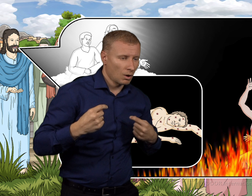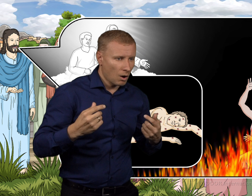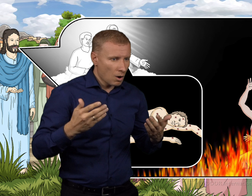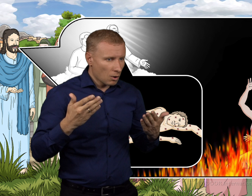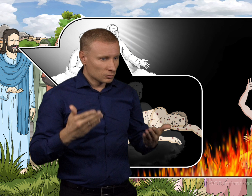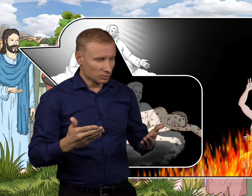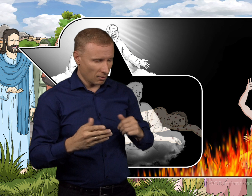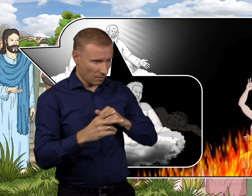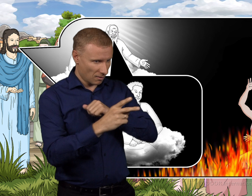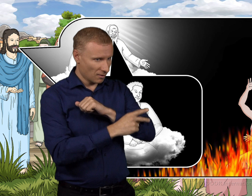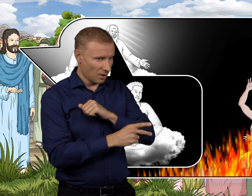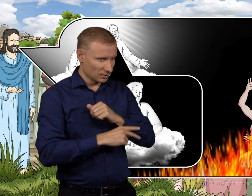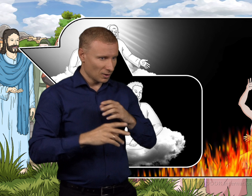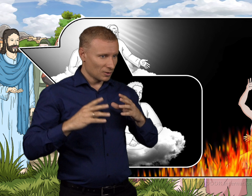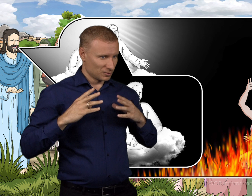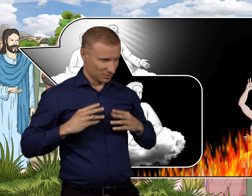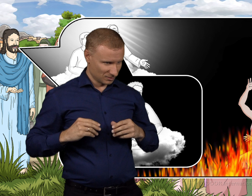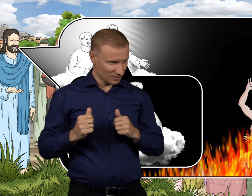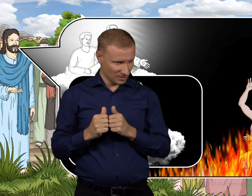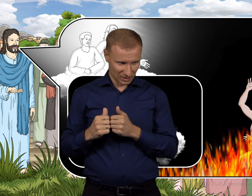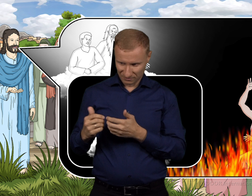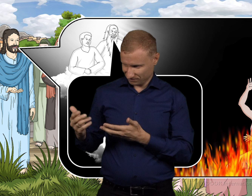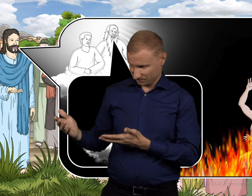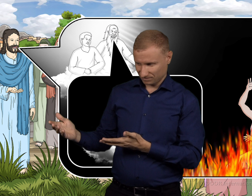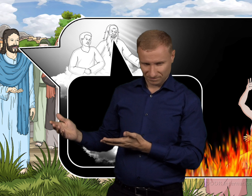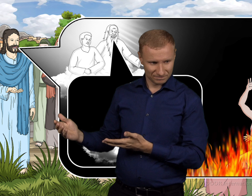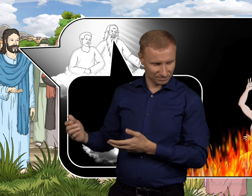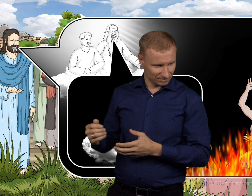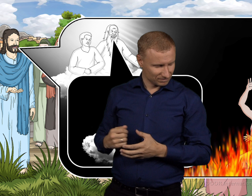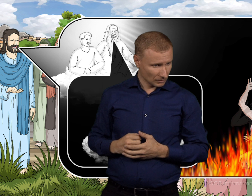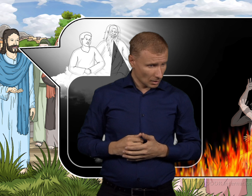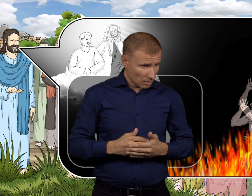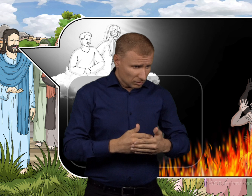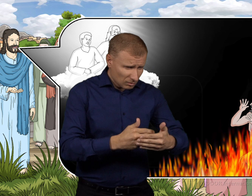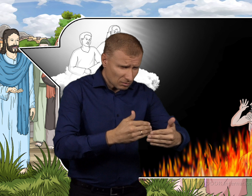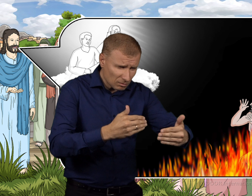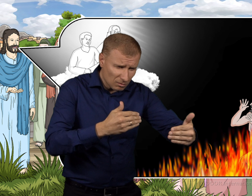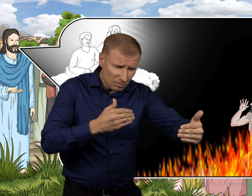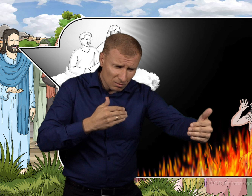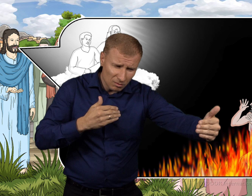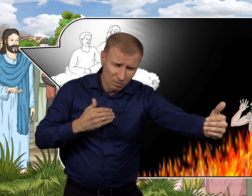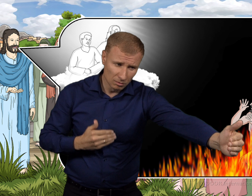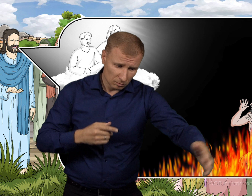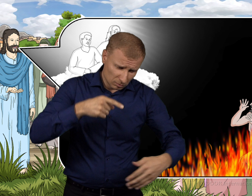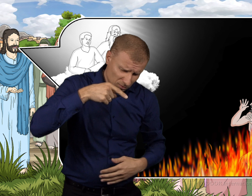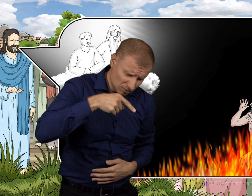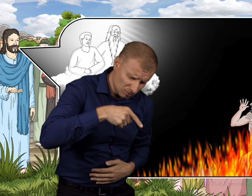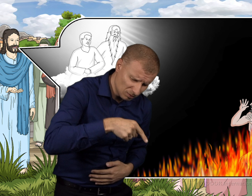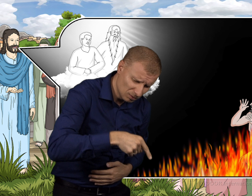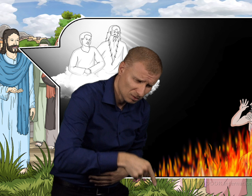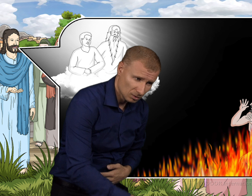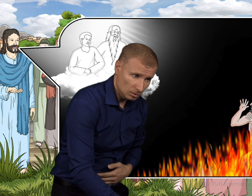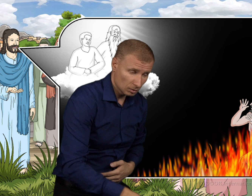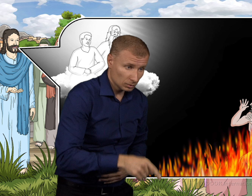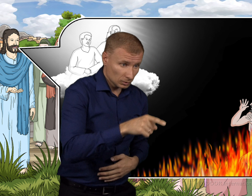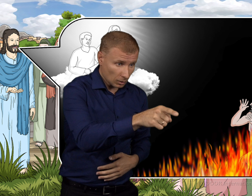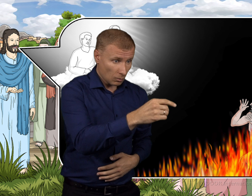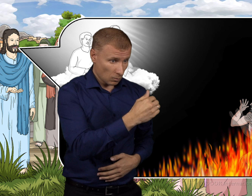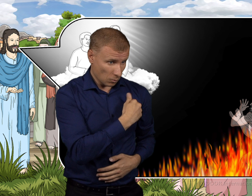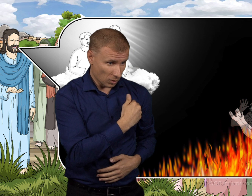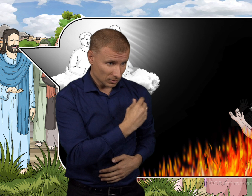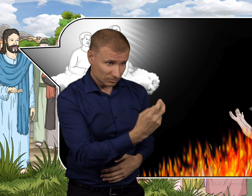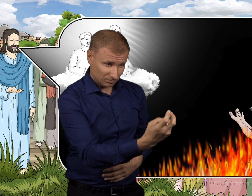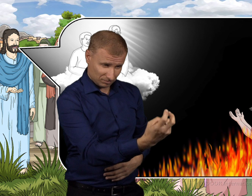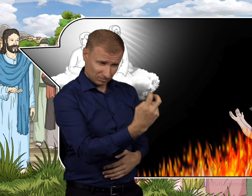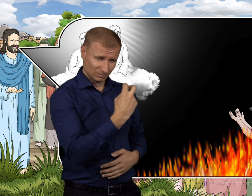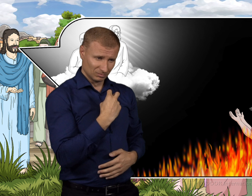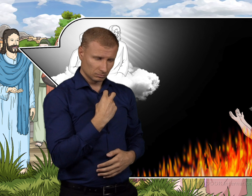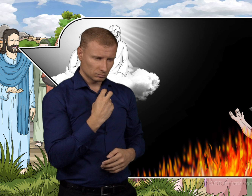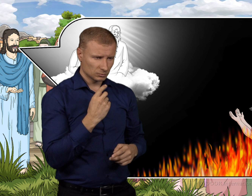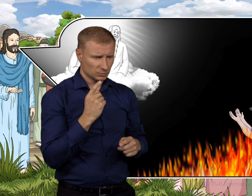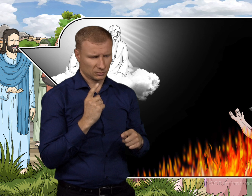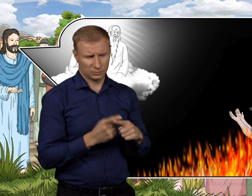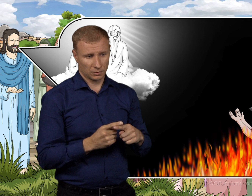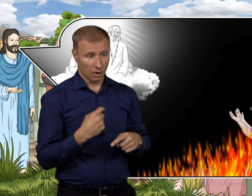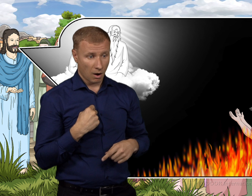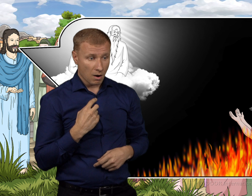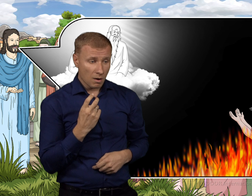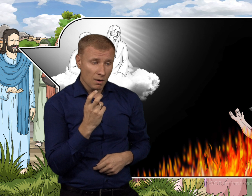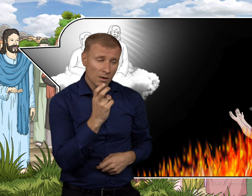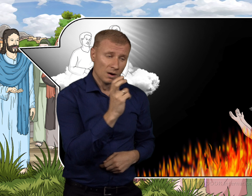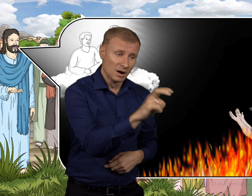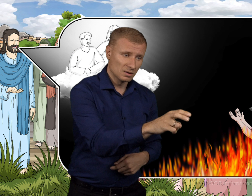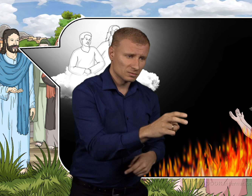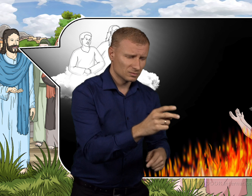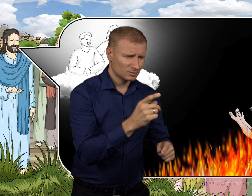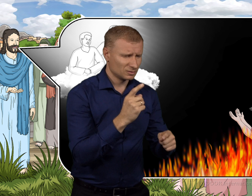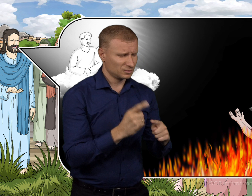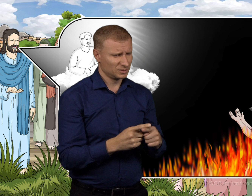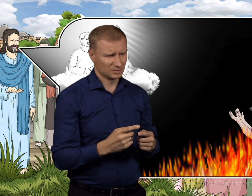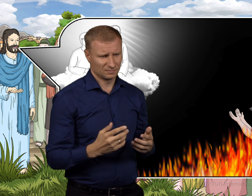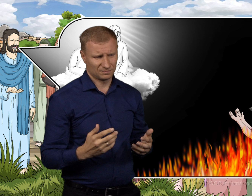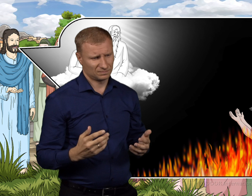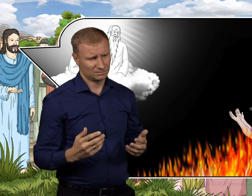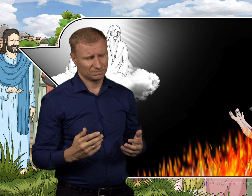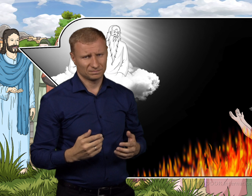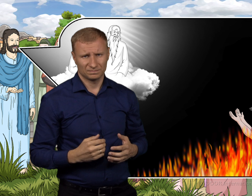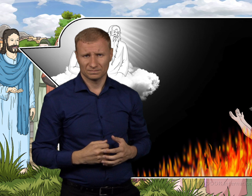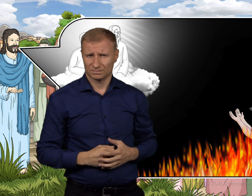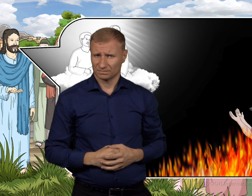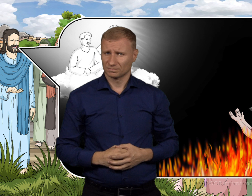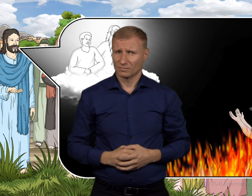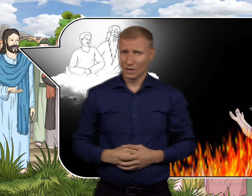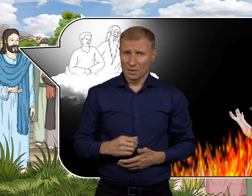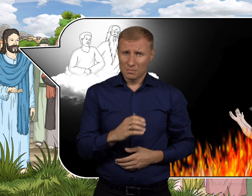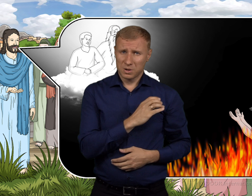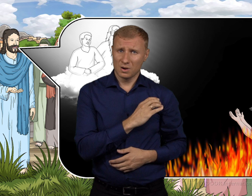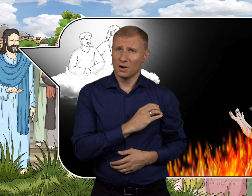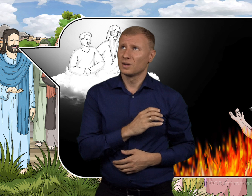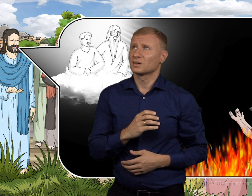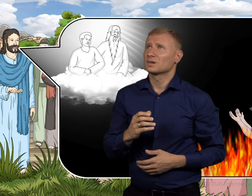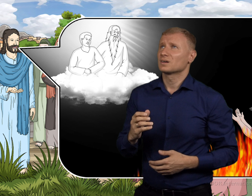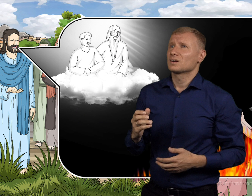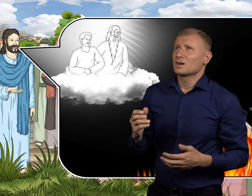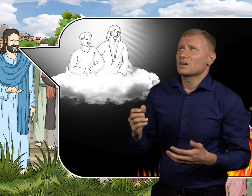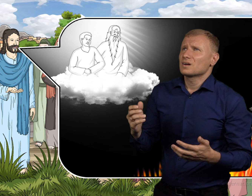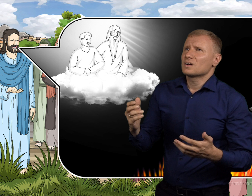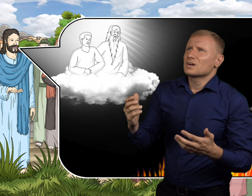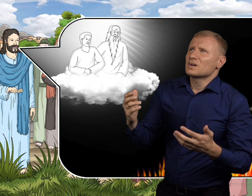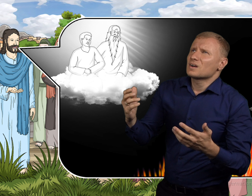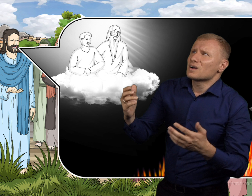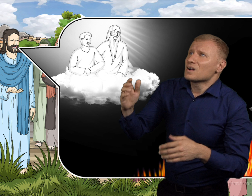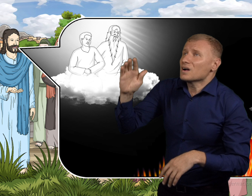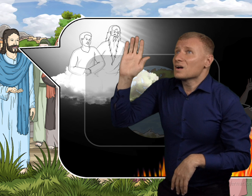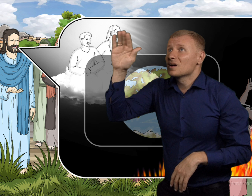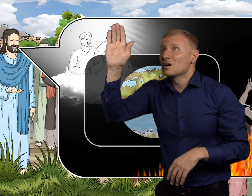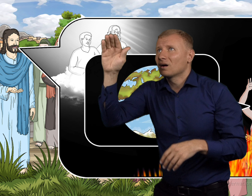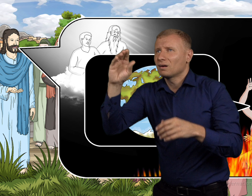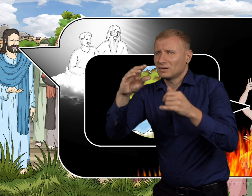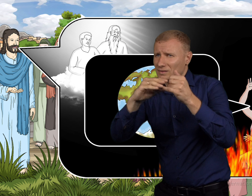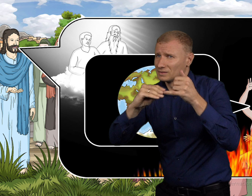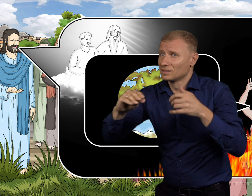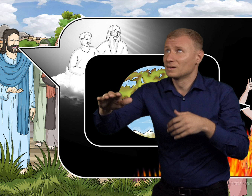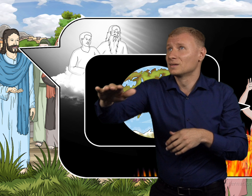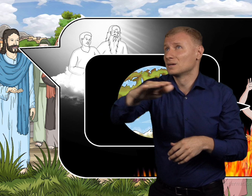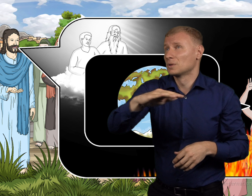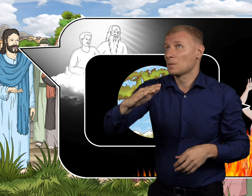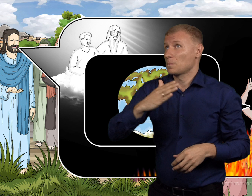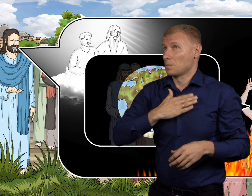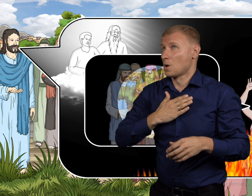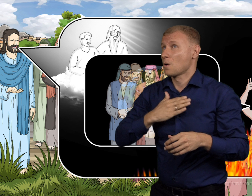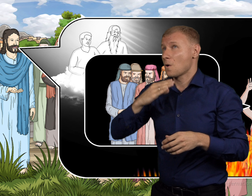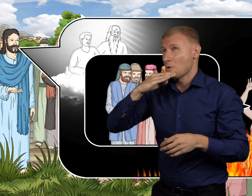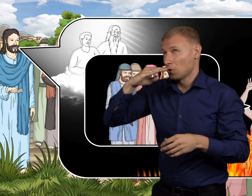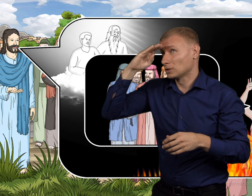And besides all this, a great chasm has been fixed between us and you, so that even those who wish cannot cross from here to you, nor can anyone cross from there to us.’